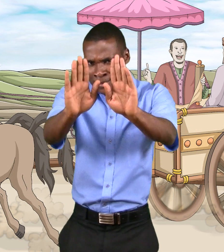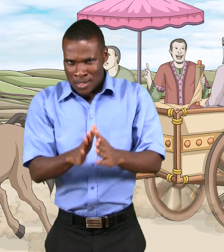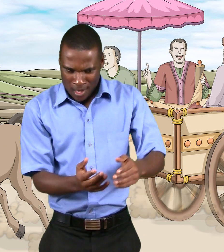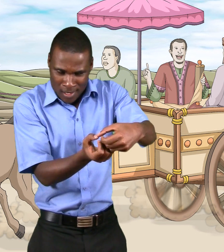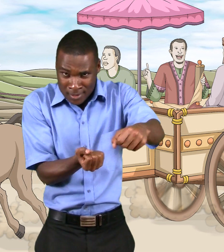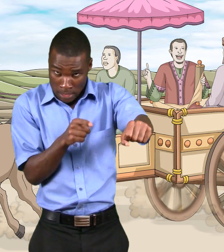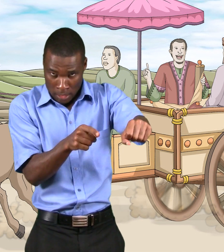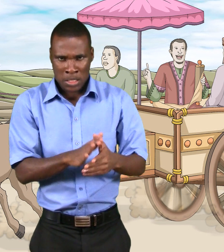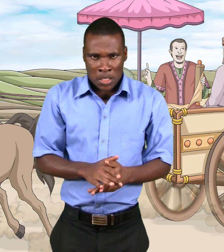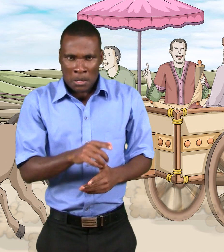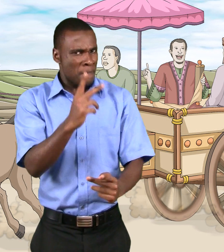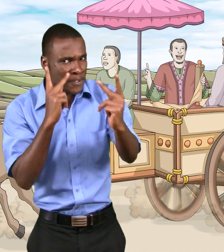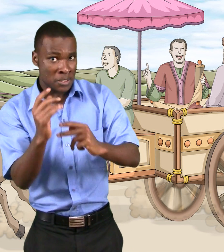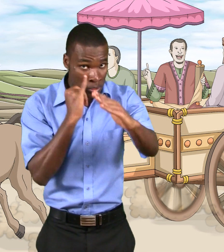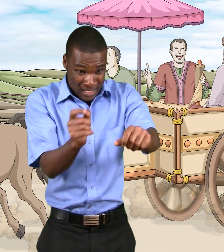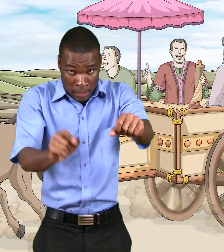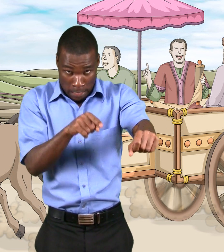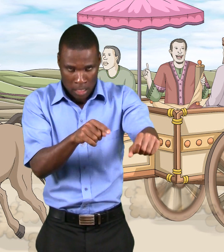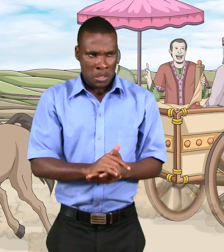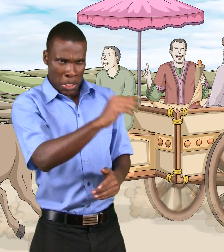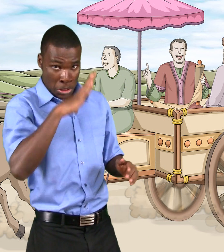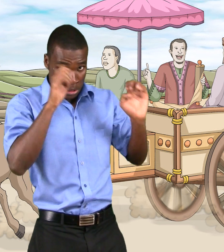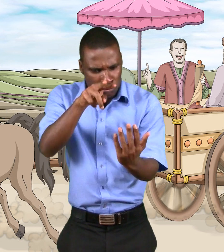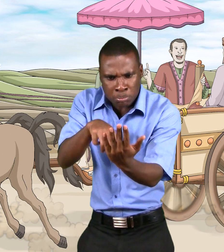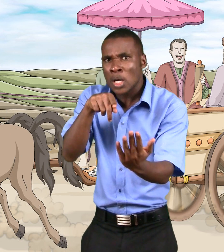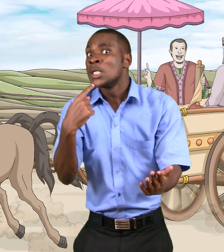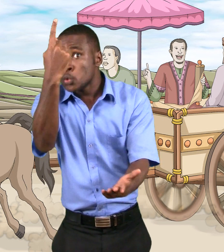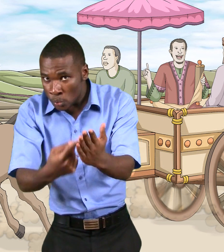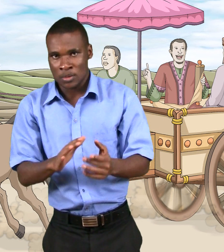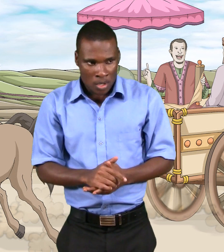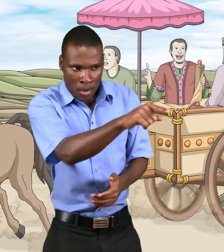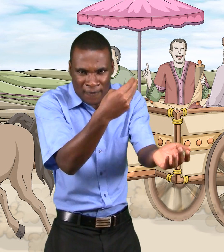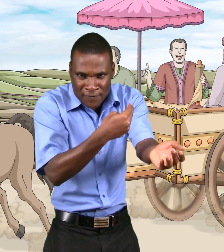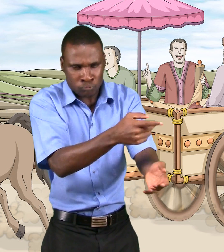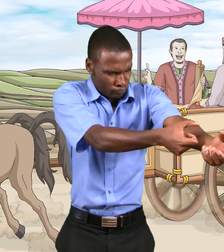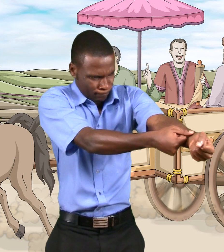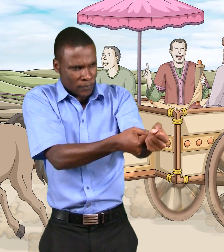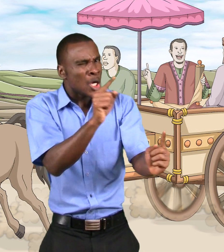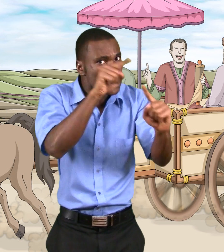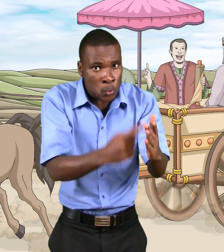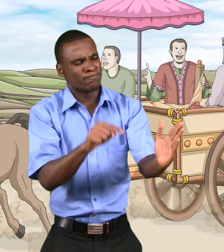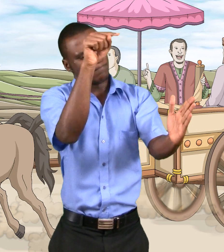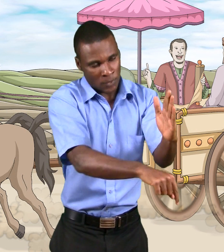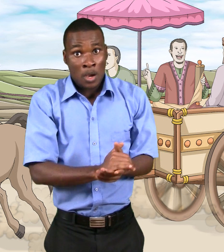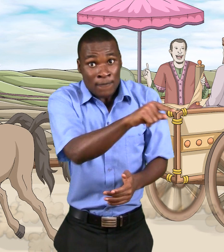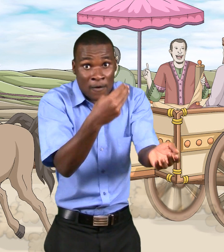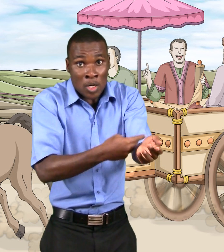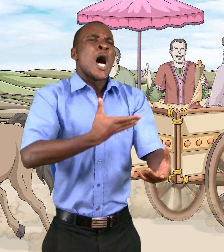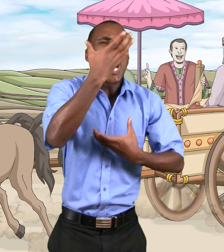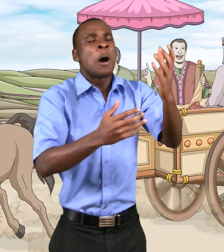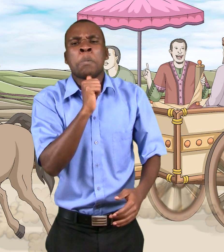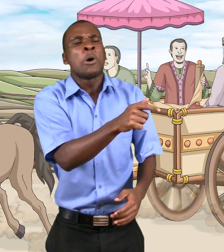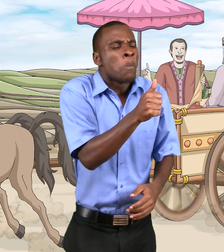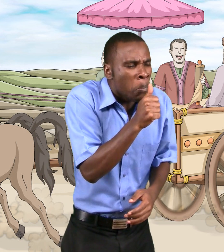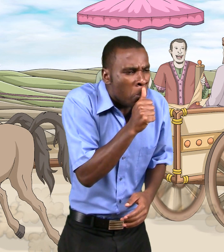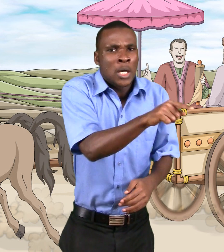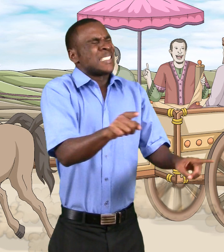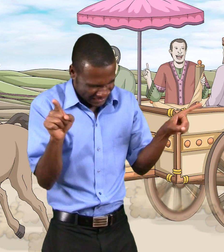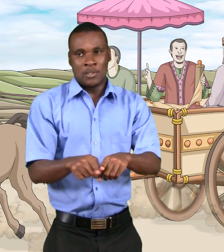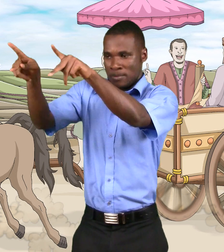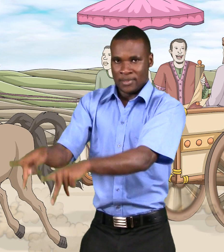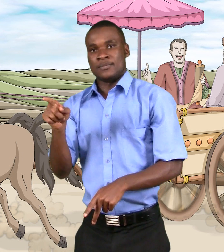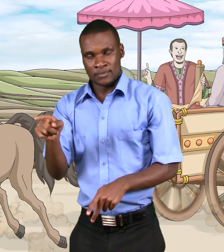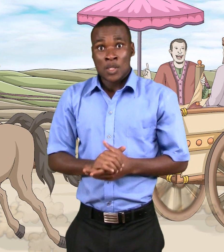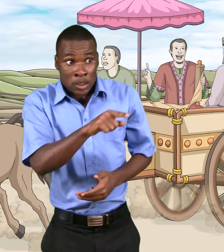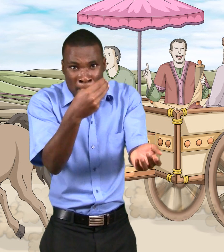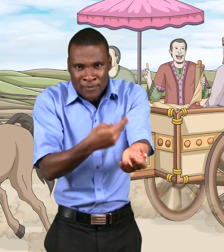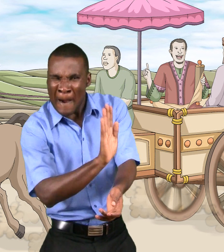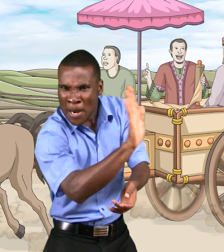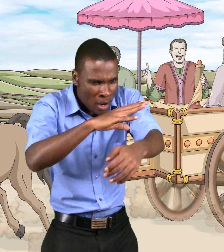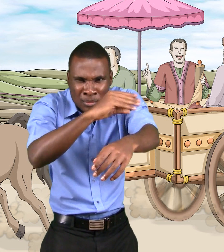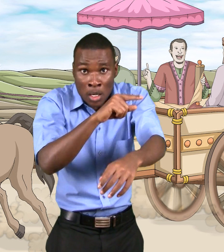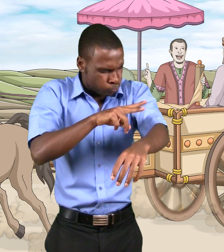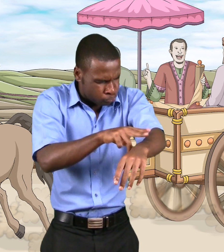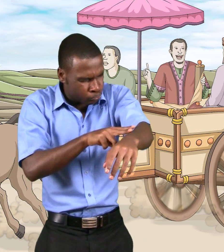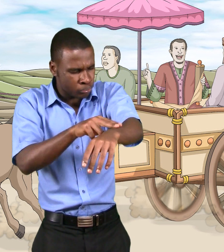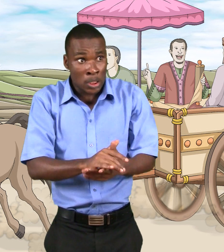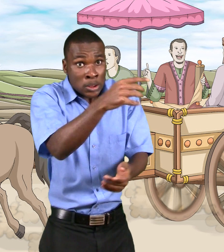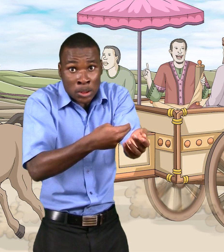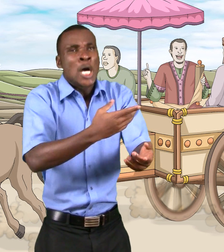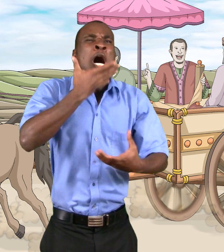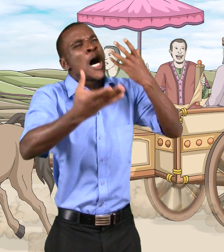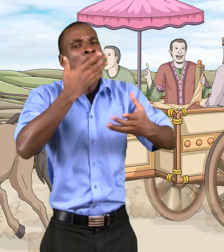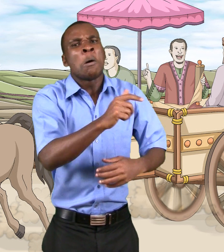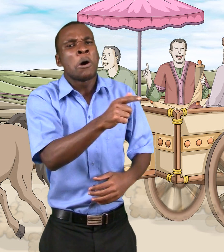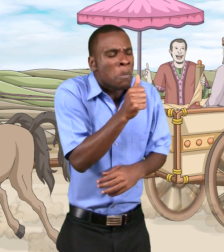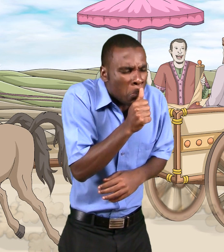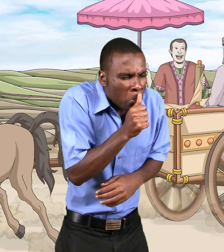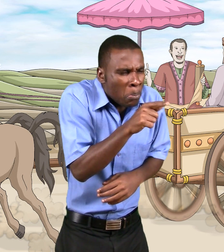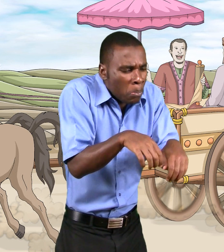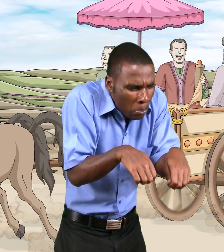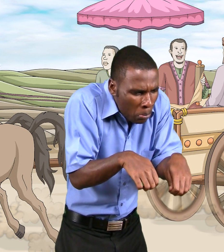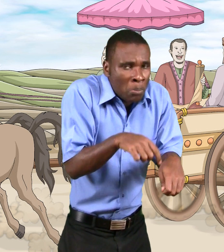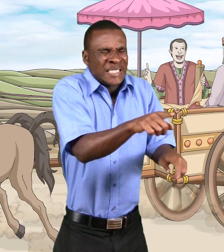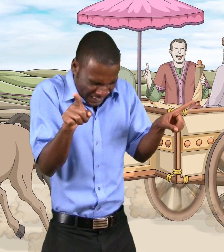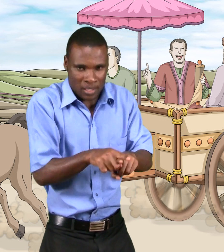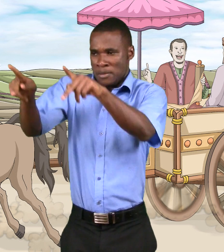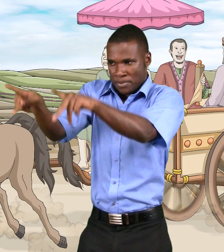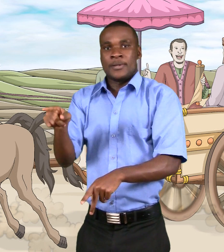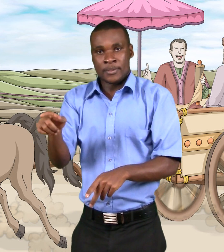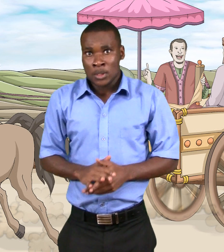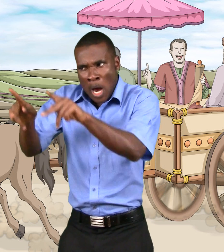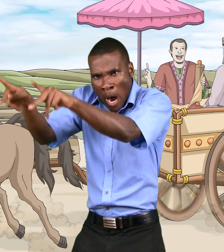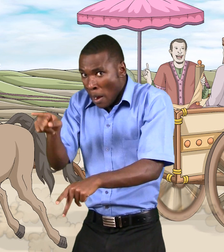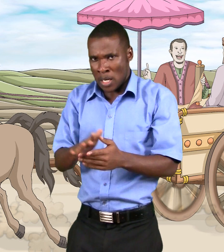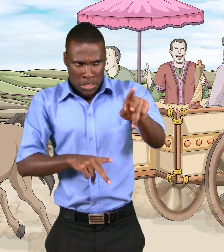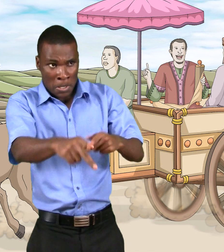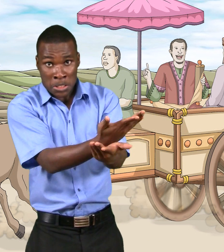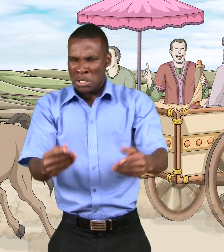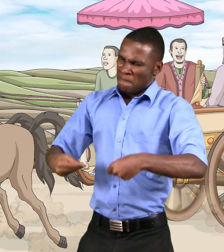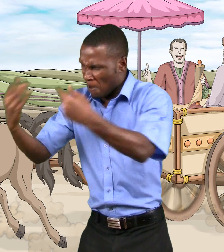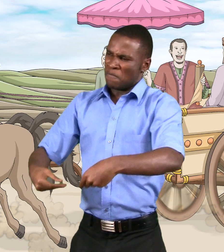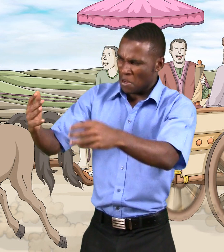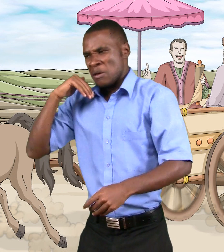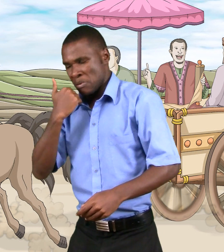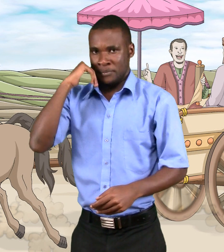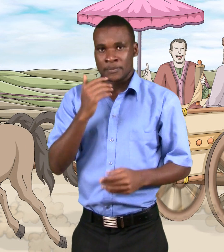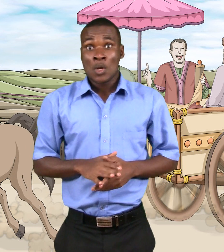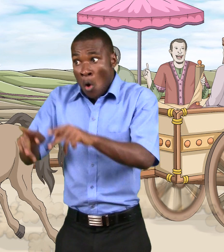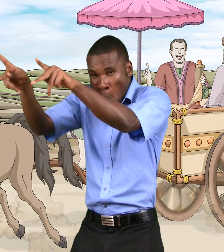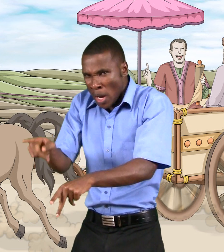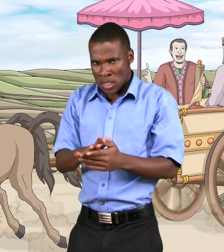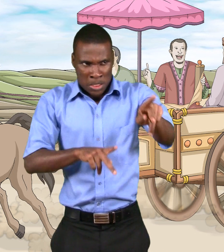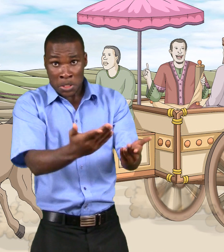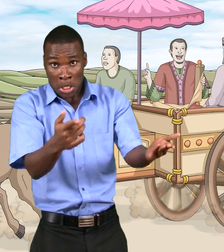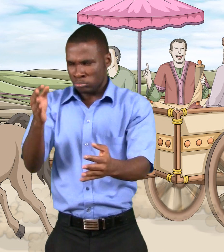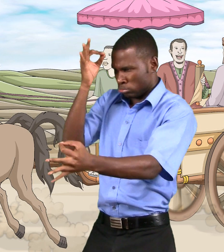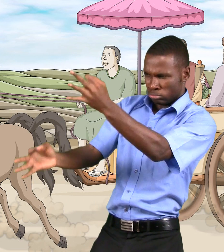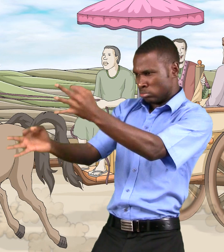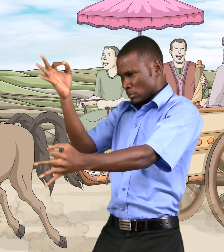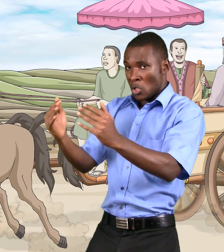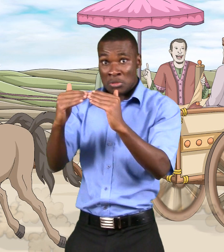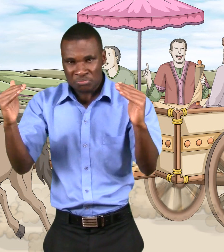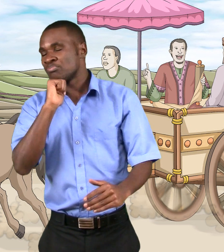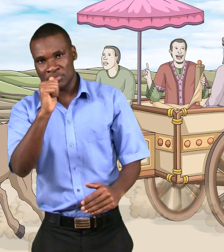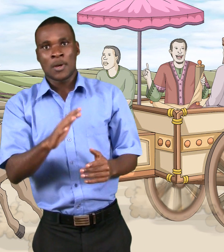The eunuch was reading this passage of Scripture: “He was led like a sheep to the slaughter, and as a lamb before the shearer is silent, so He did not open His mouth.